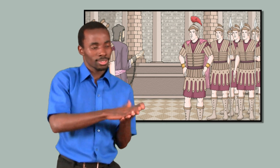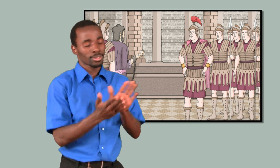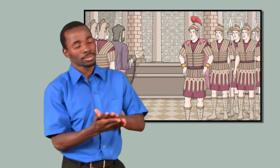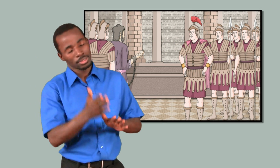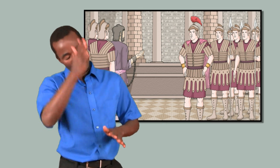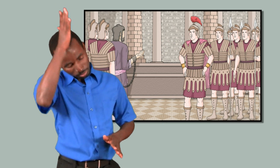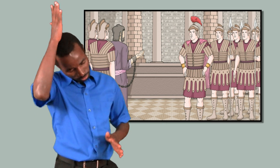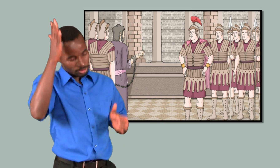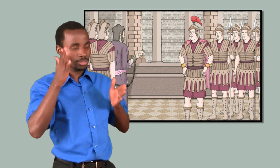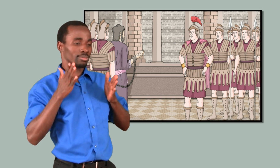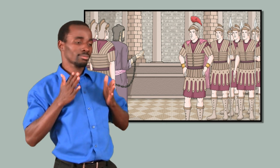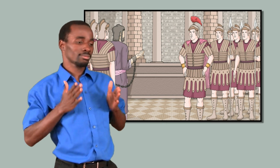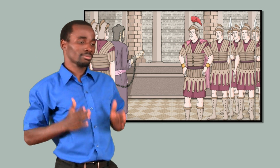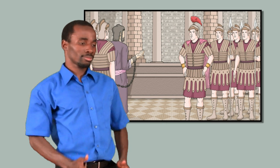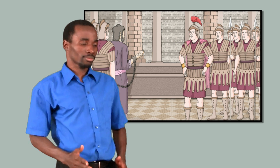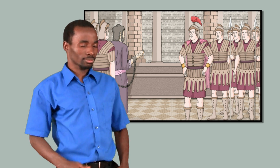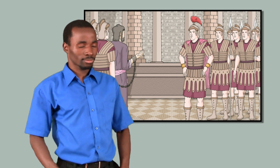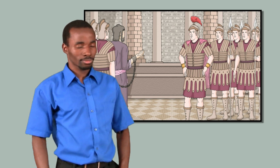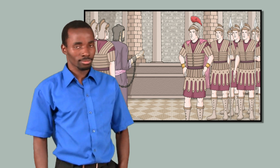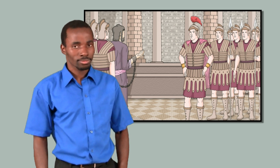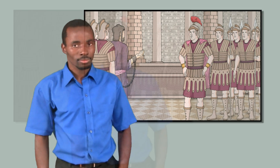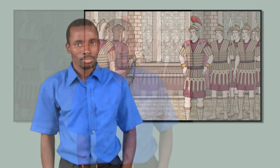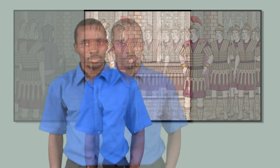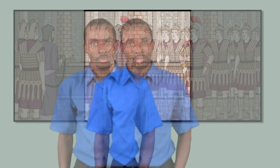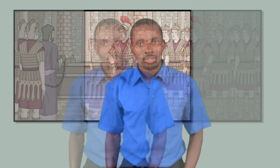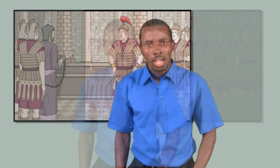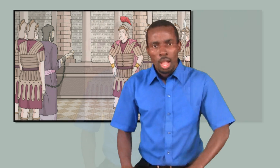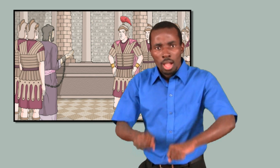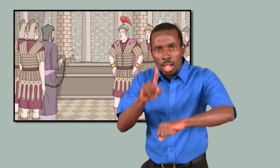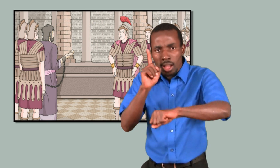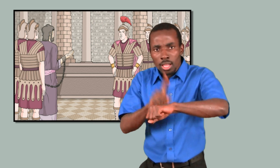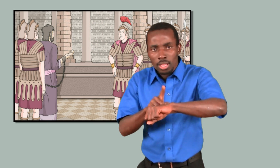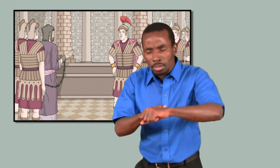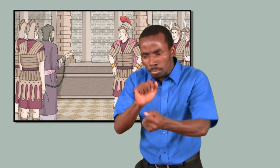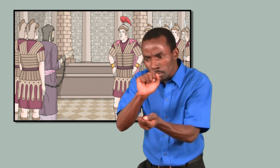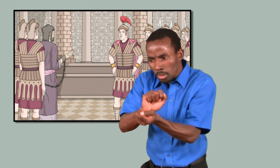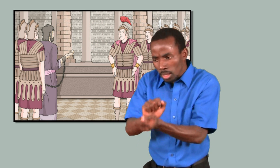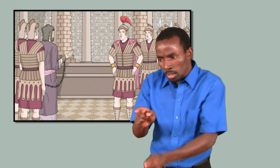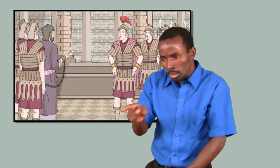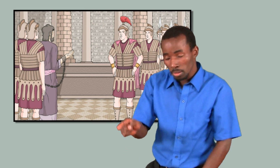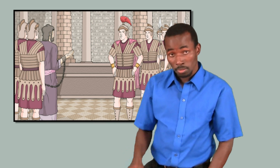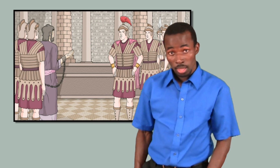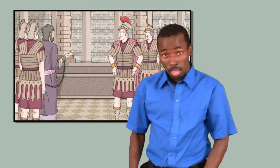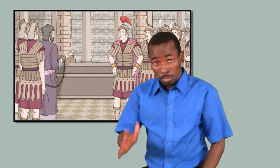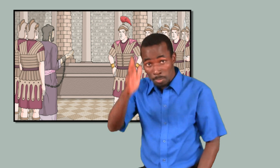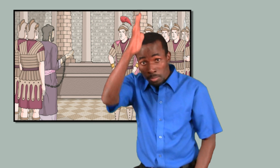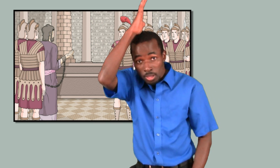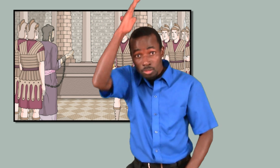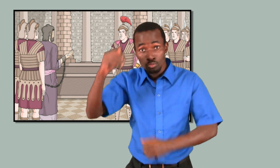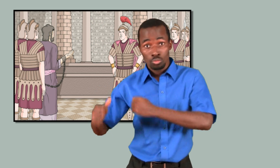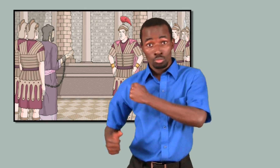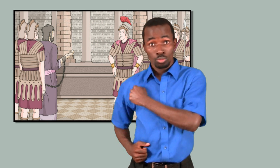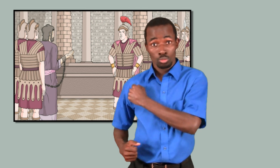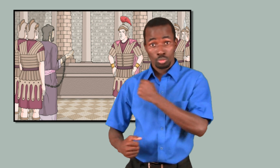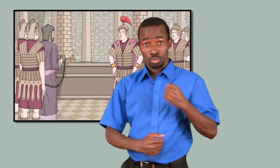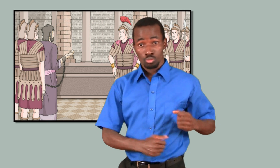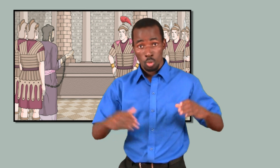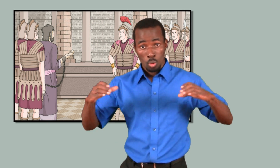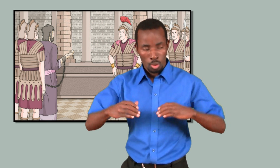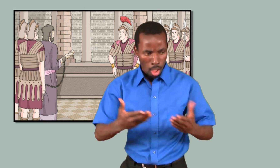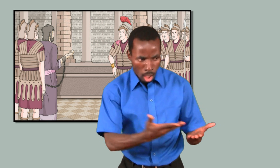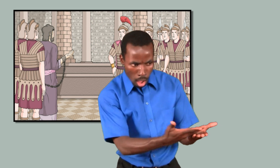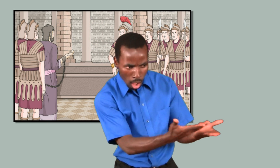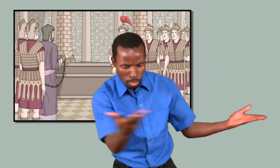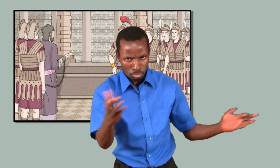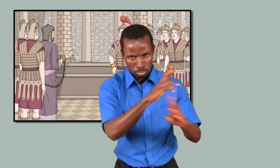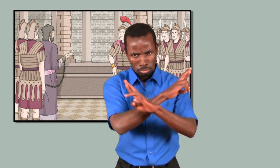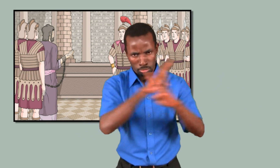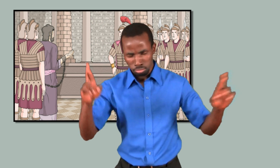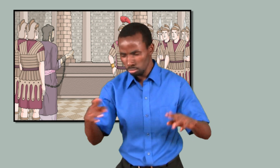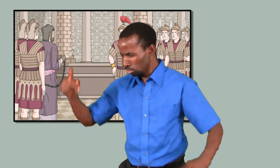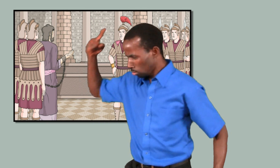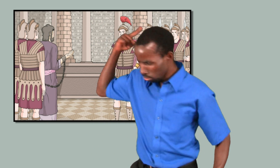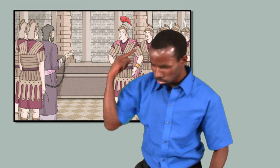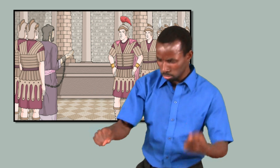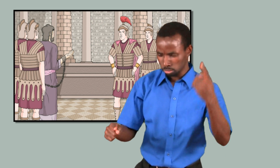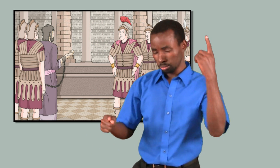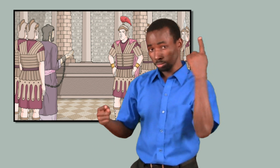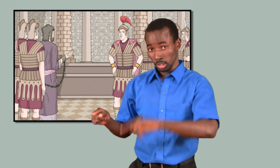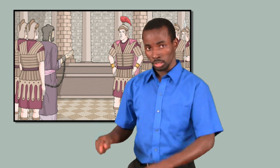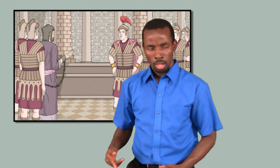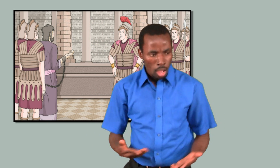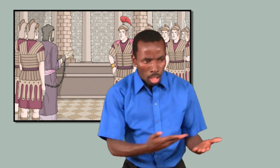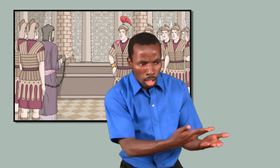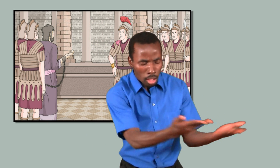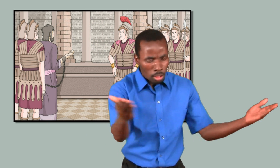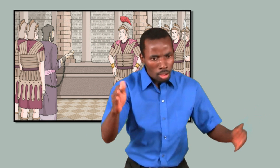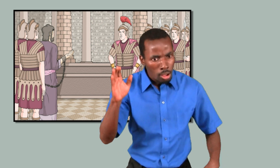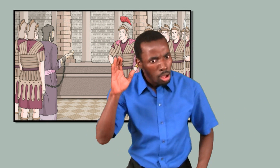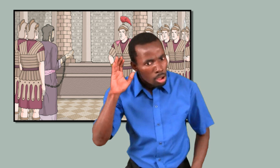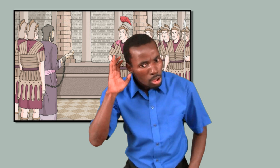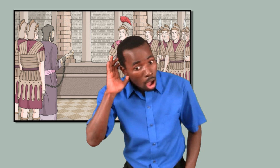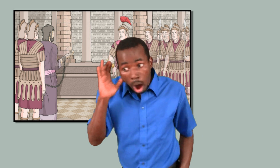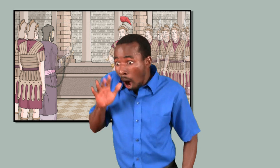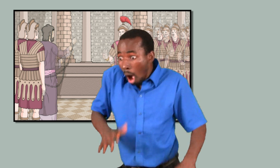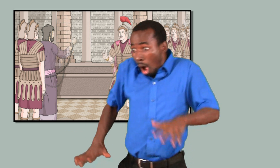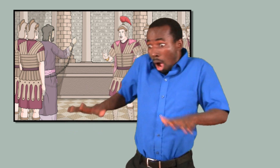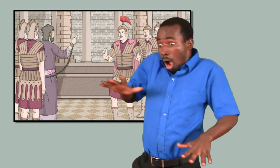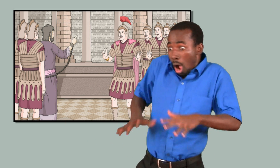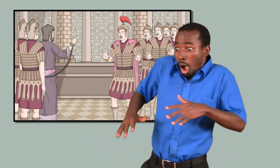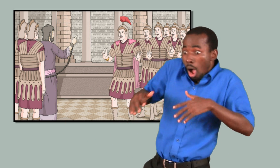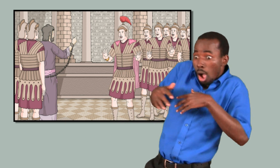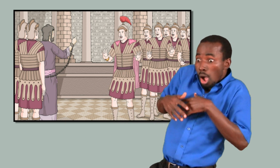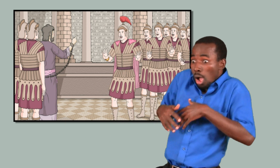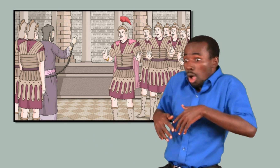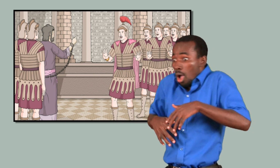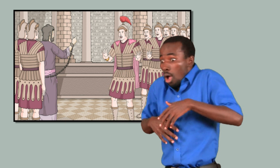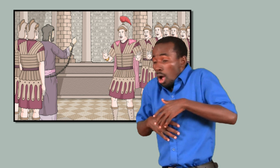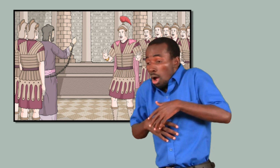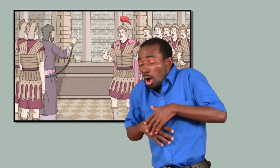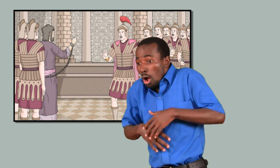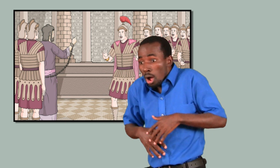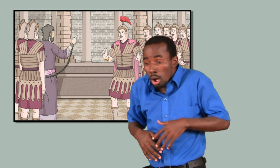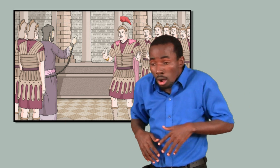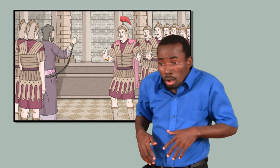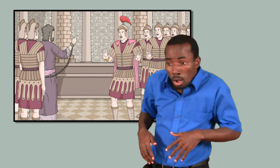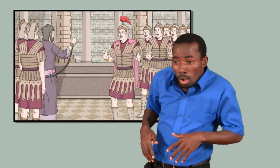“But I was born a citizen,” Paul replied.